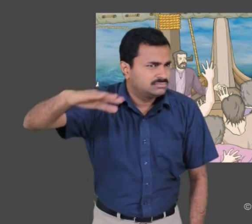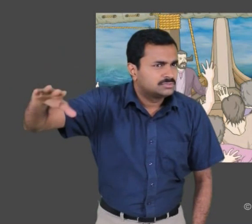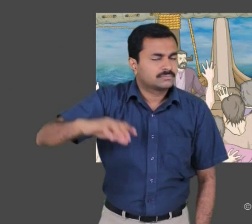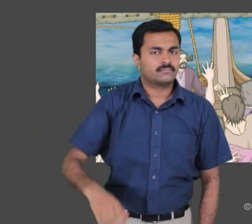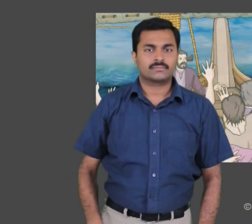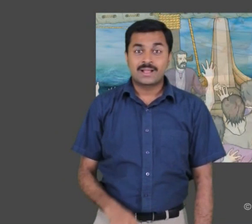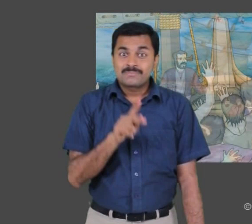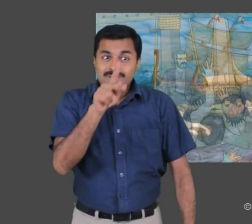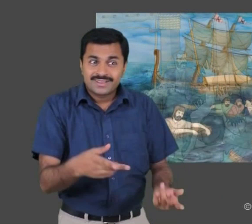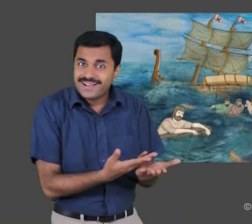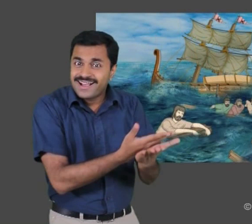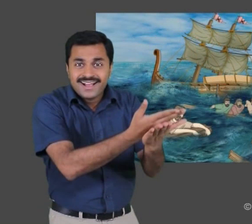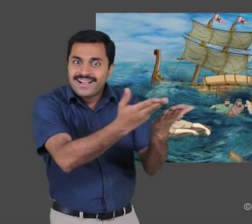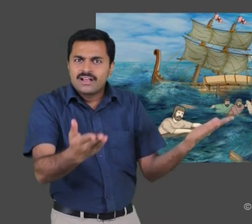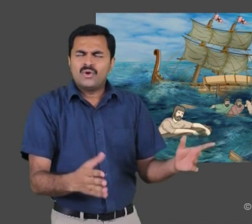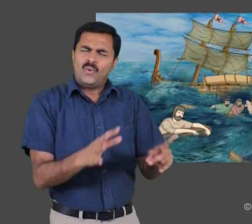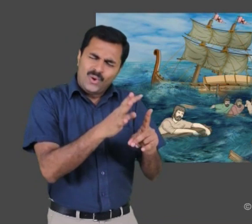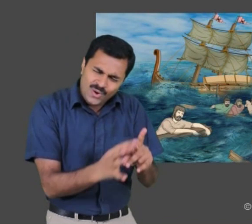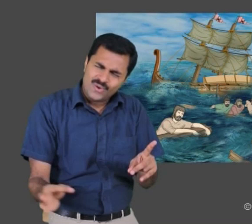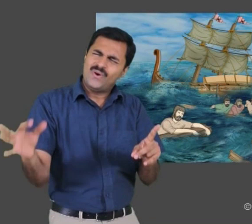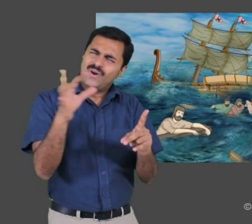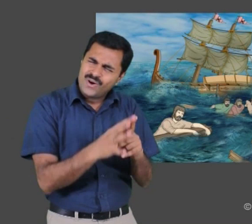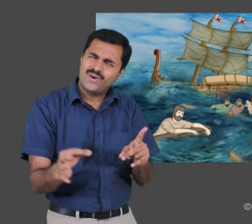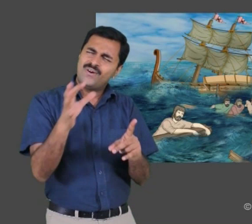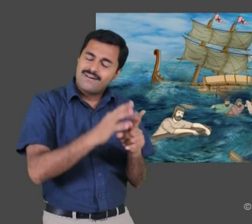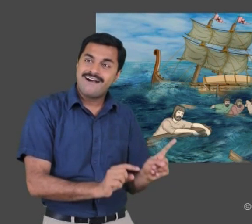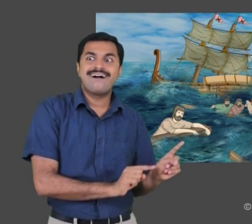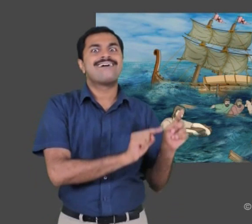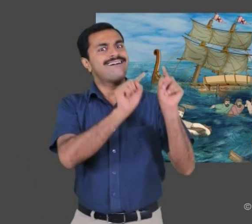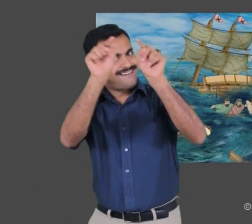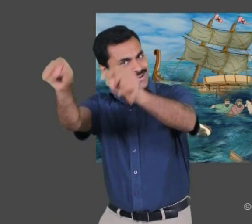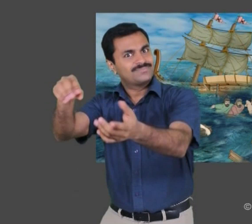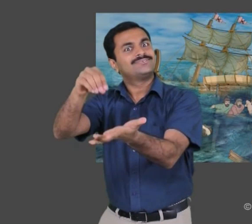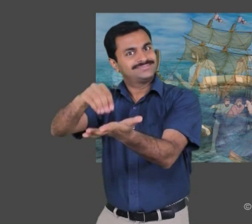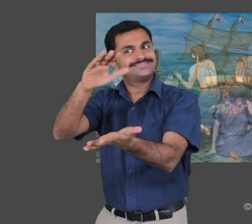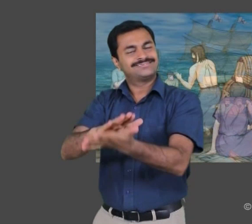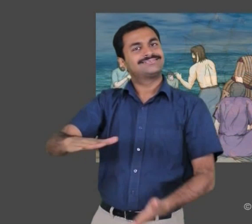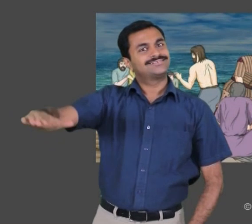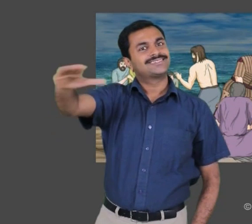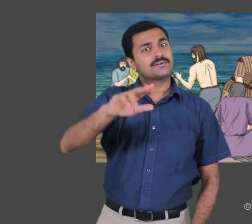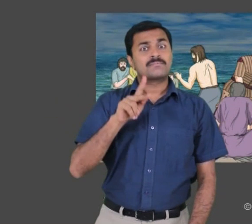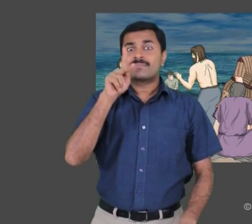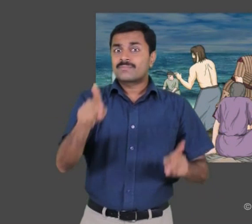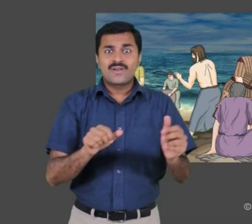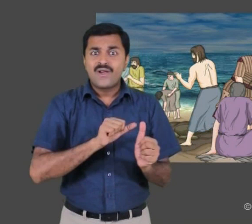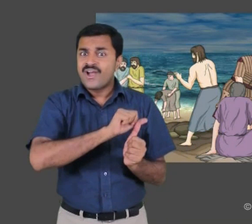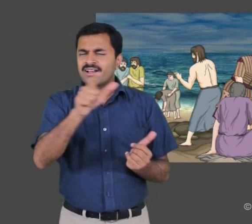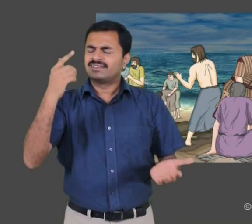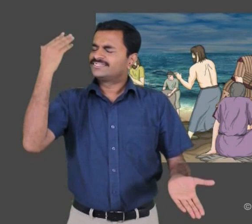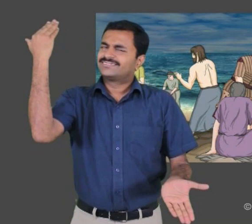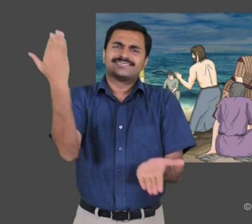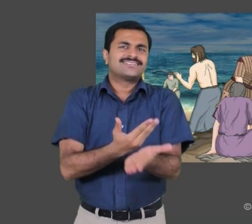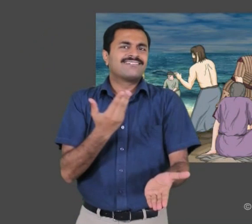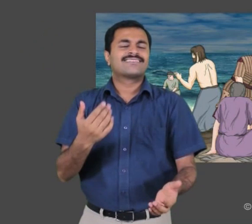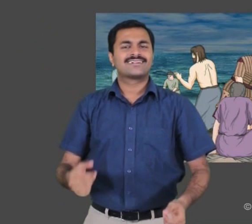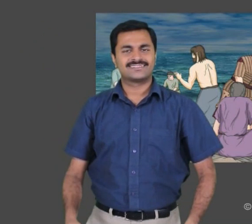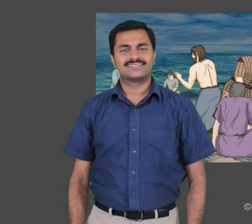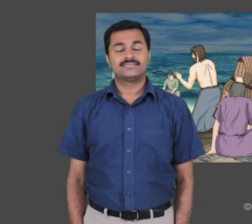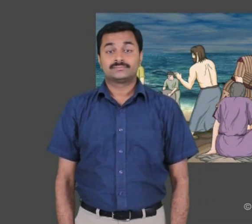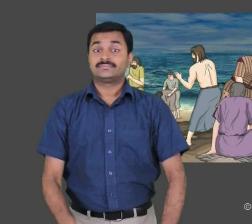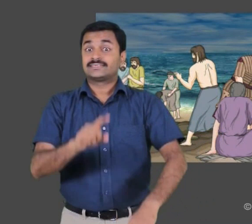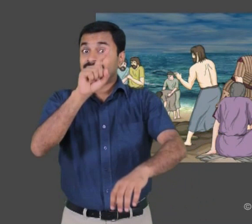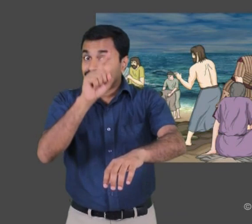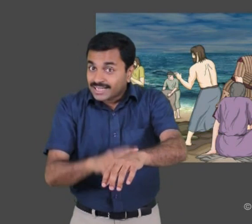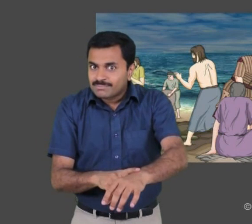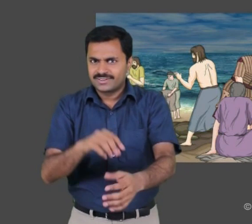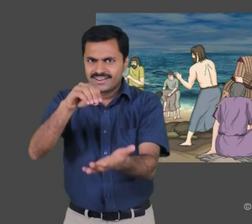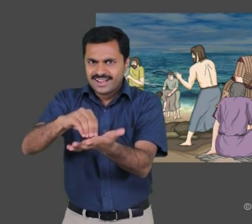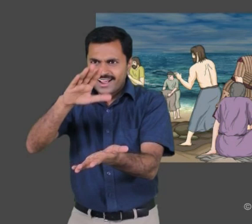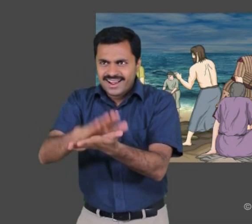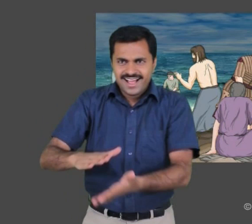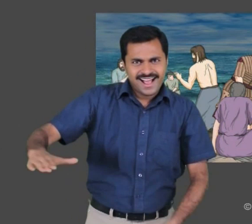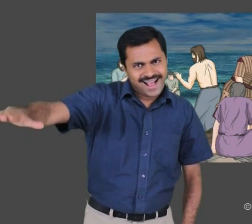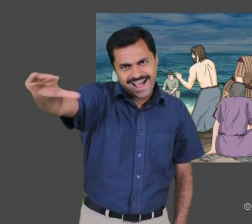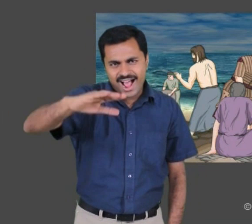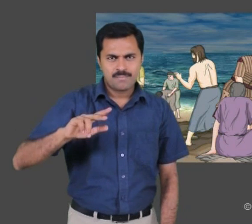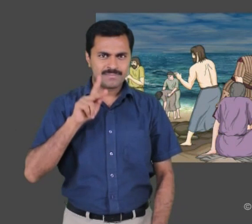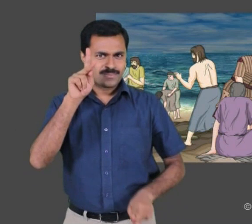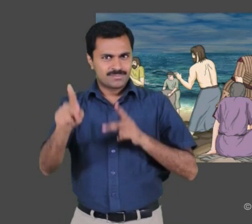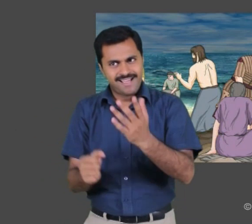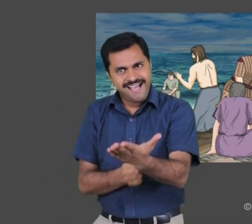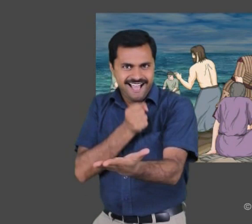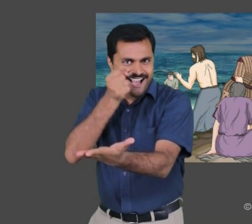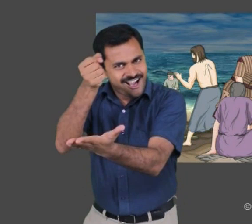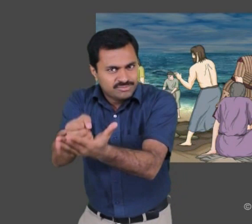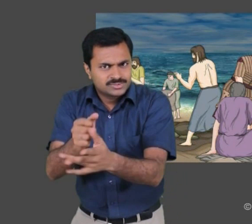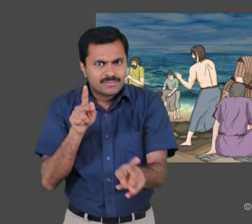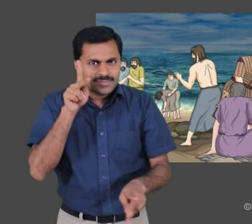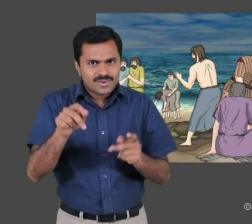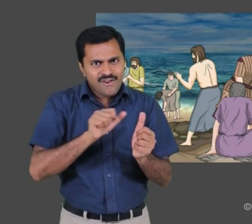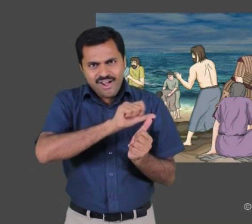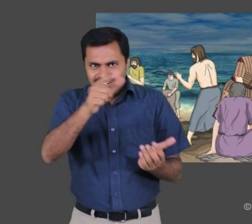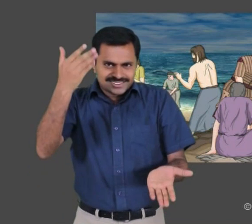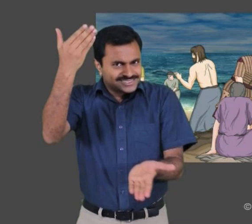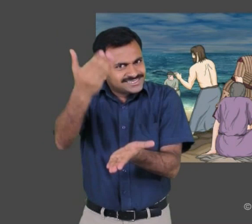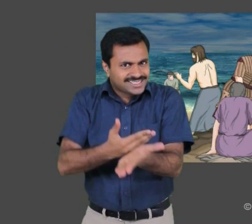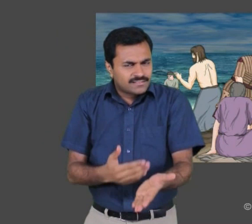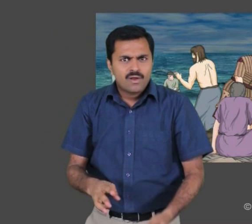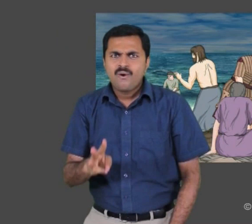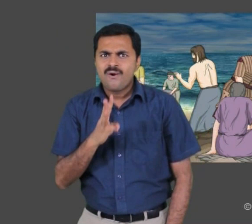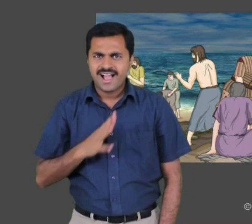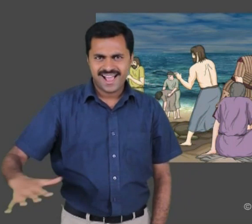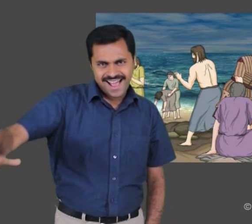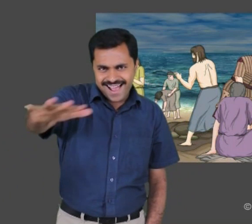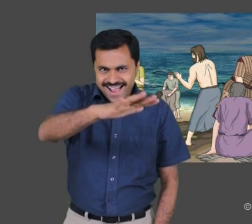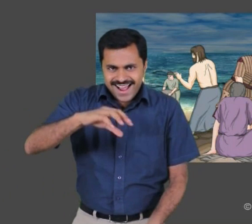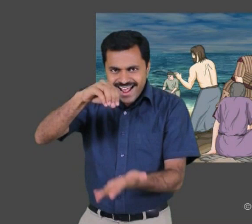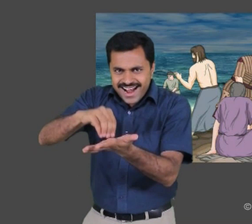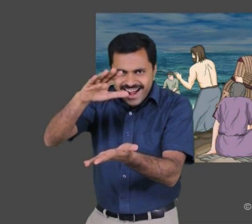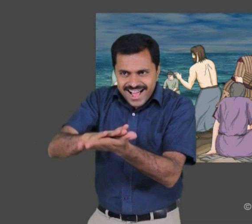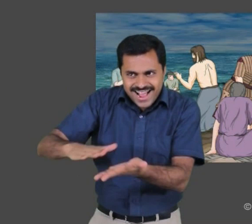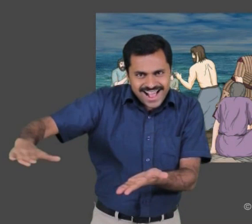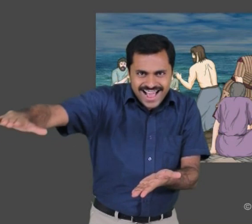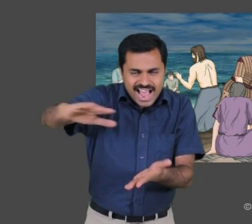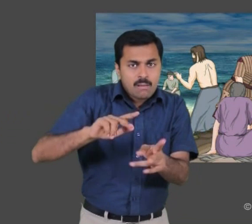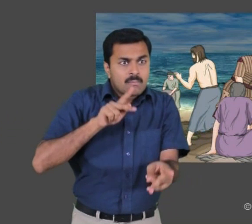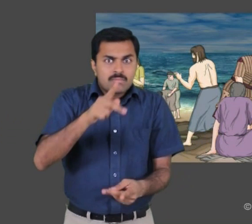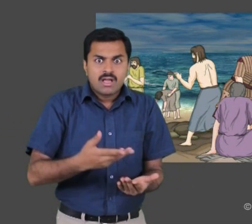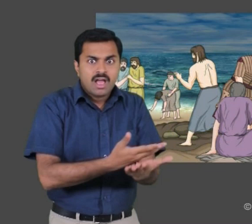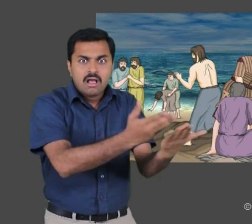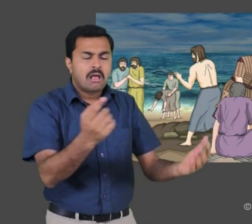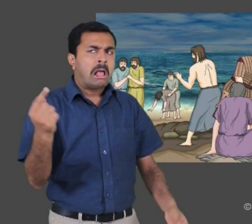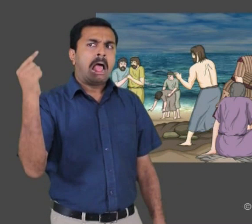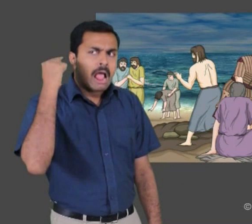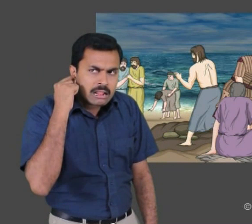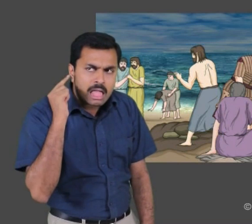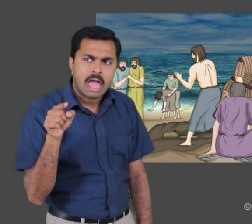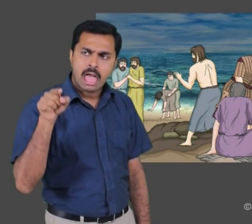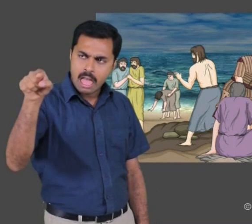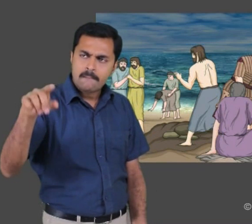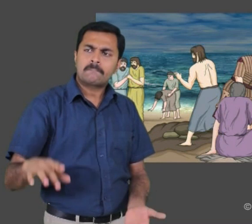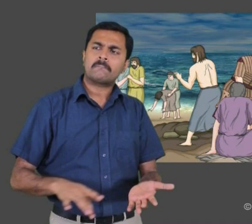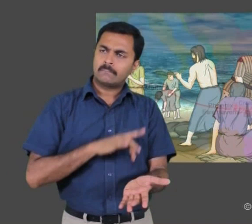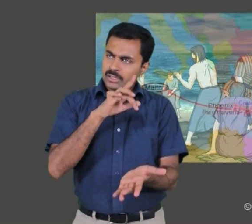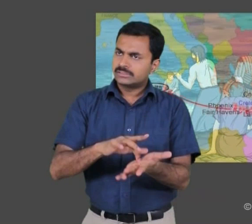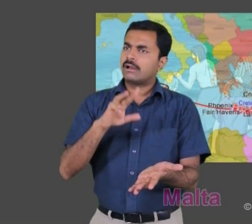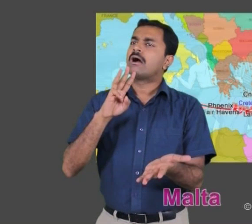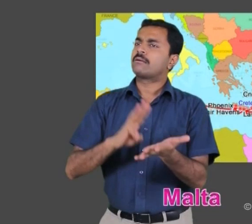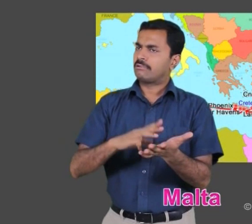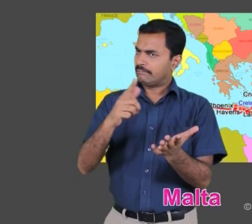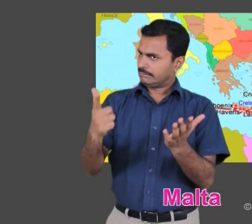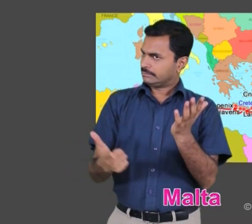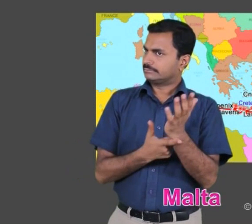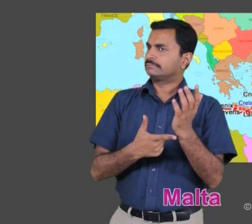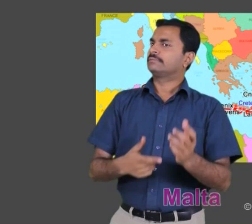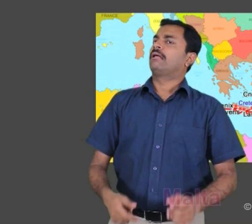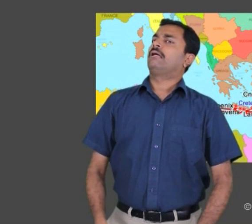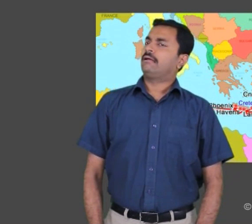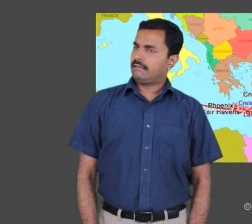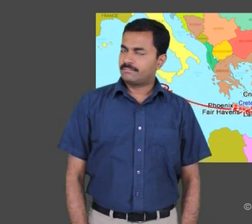He commanded those who could swim to jump overboard first and get to land. The rest were to follow on planks and various parts of the ship. In this way everyone was brought safely to land.